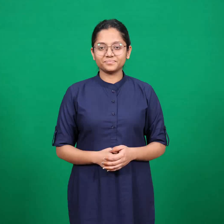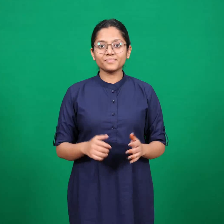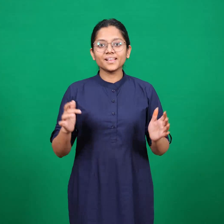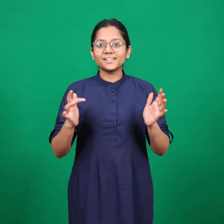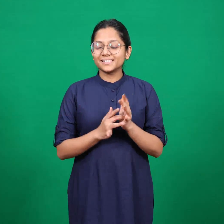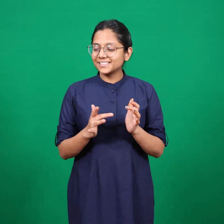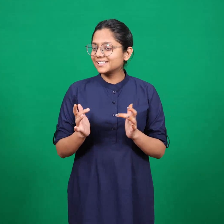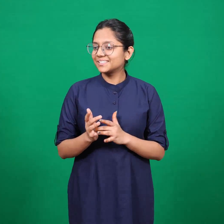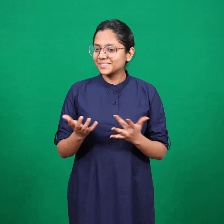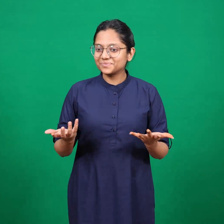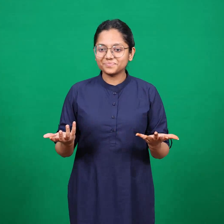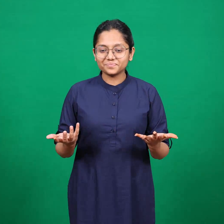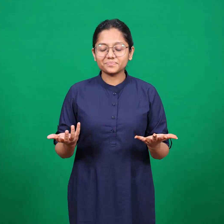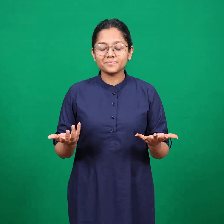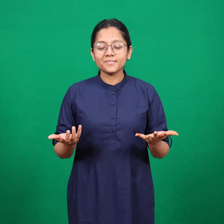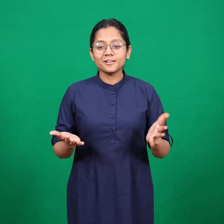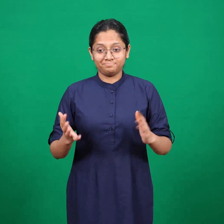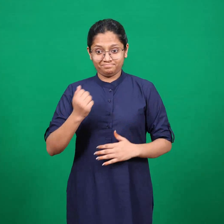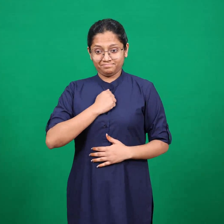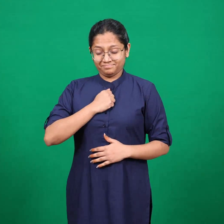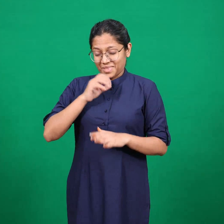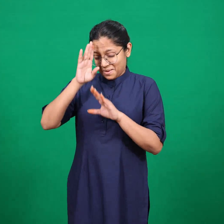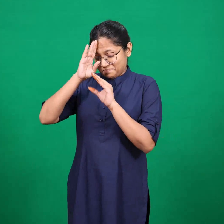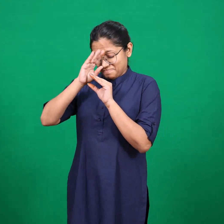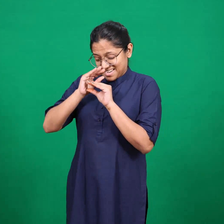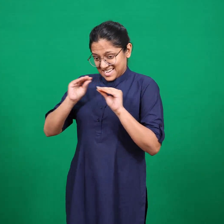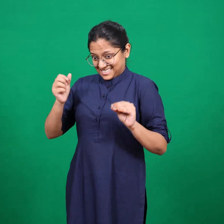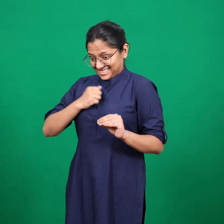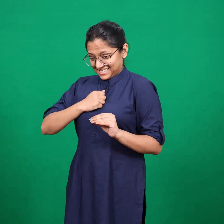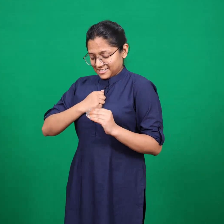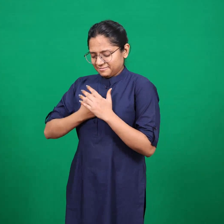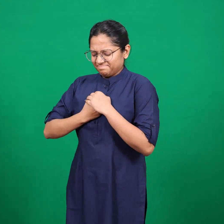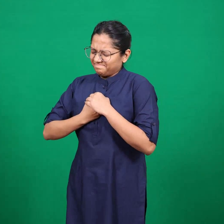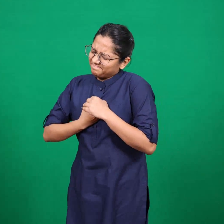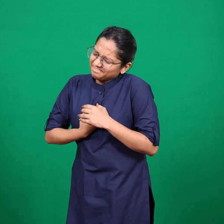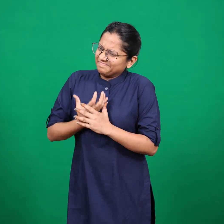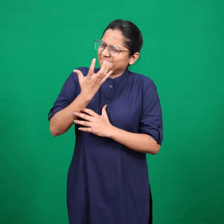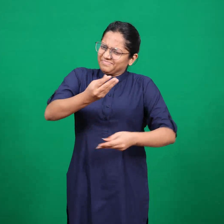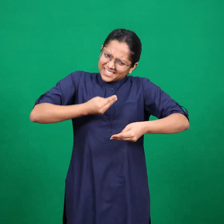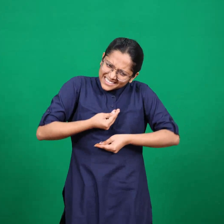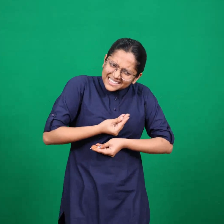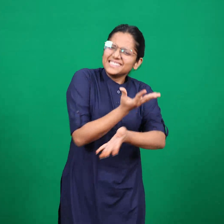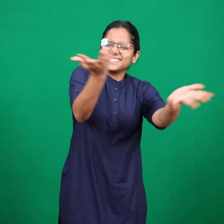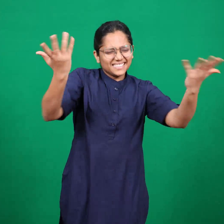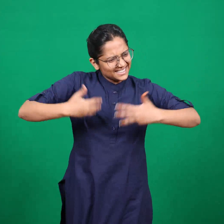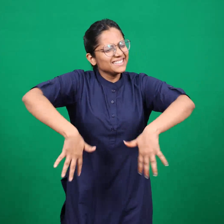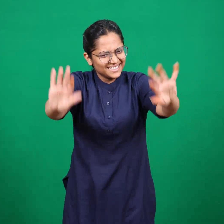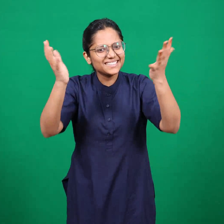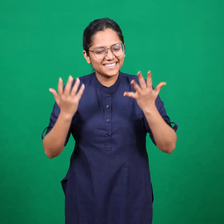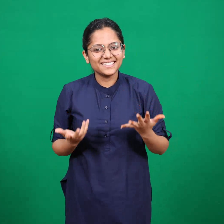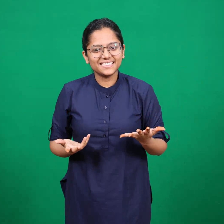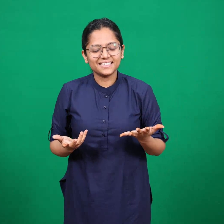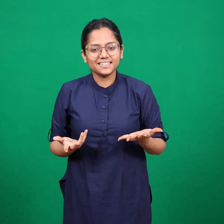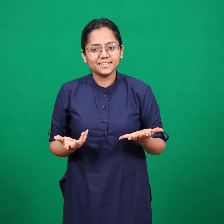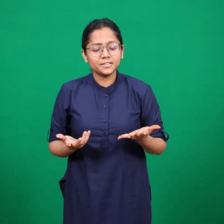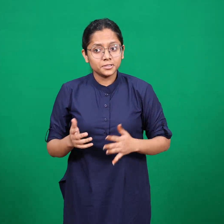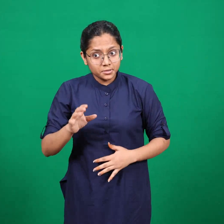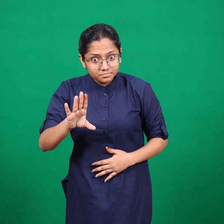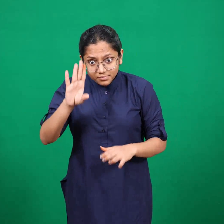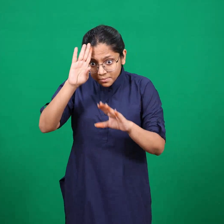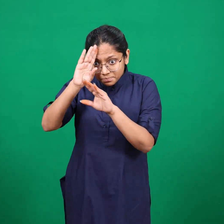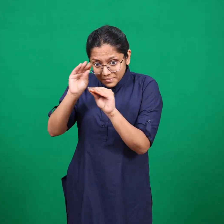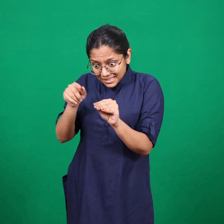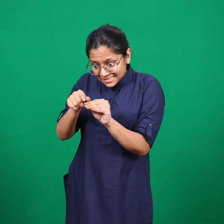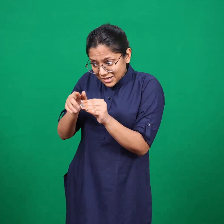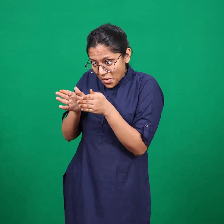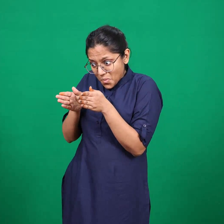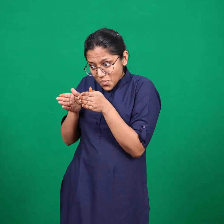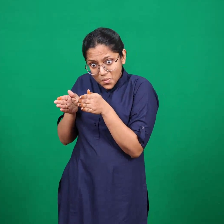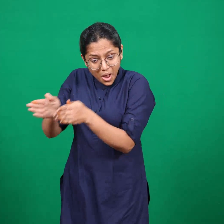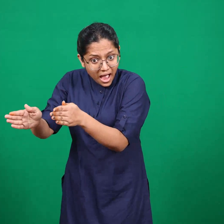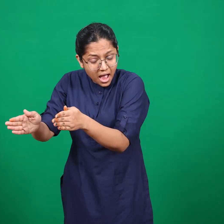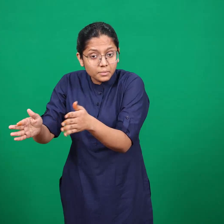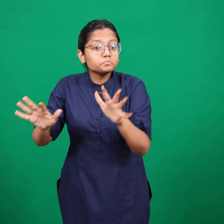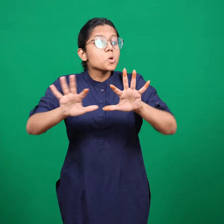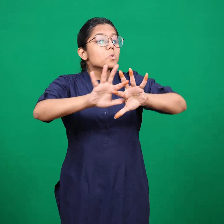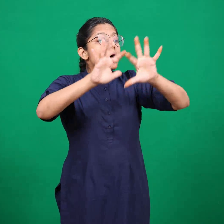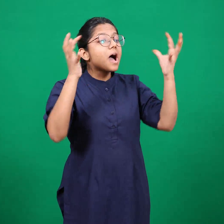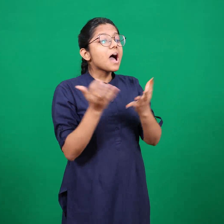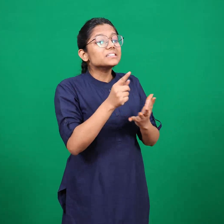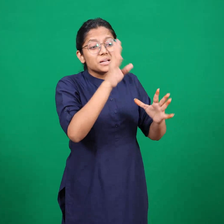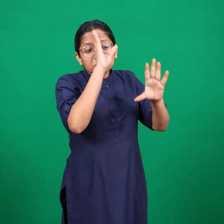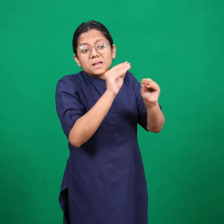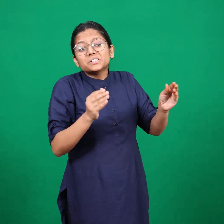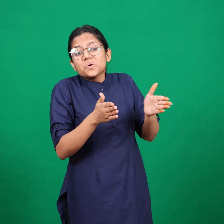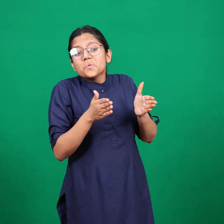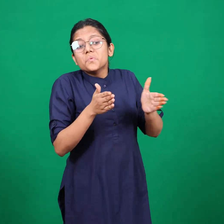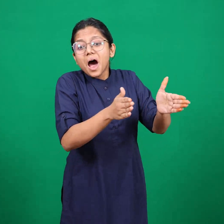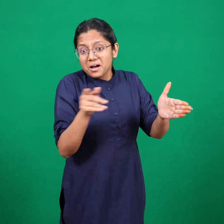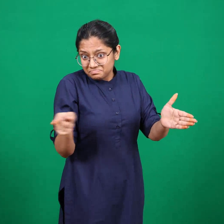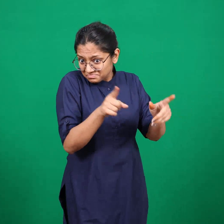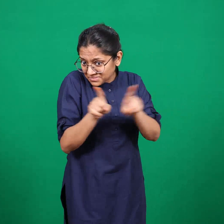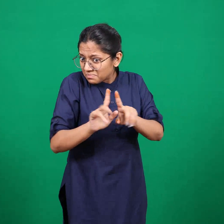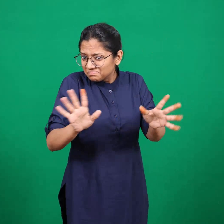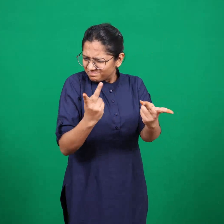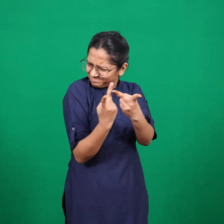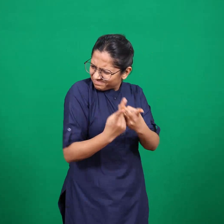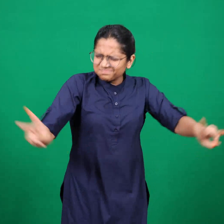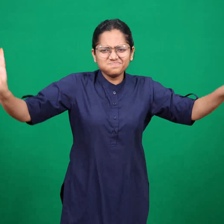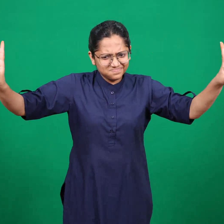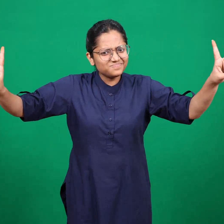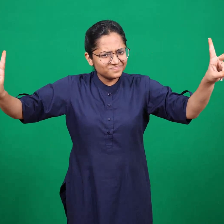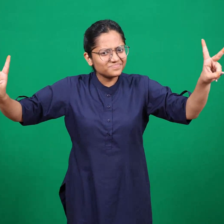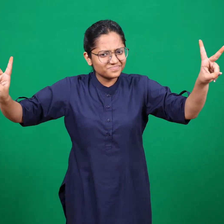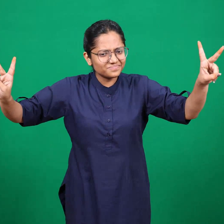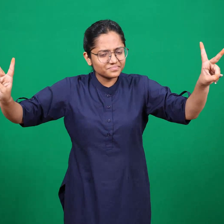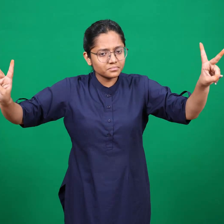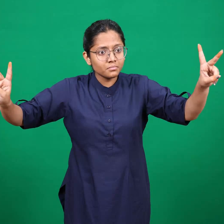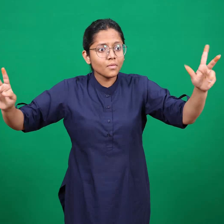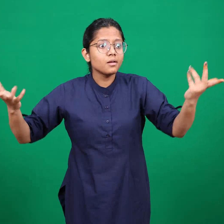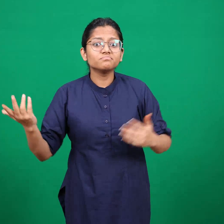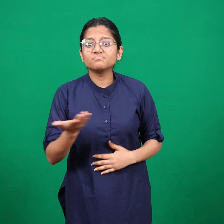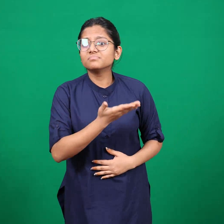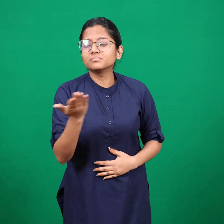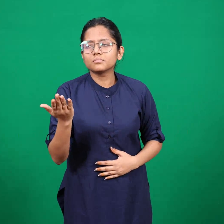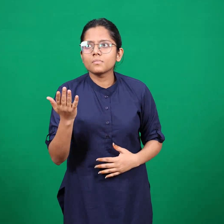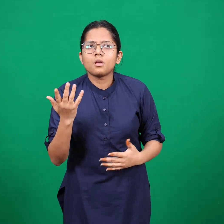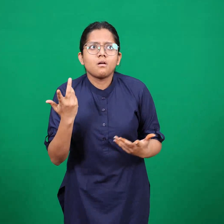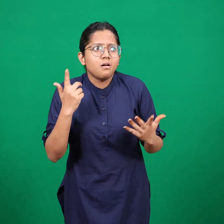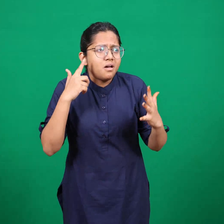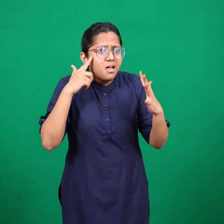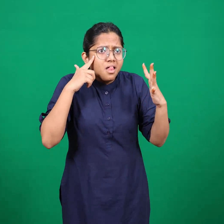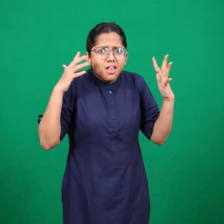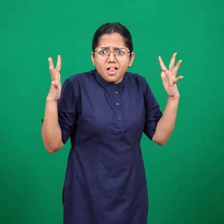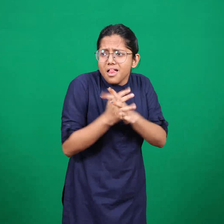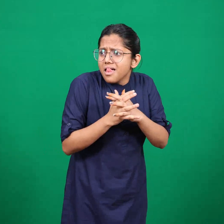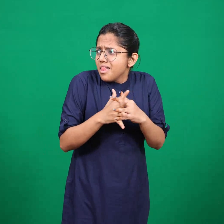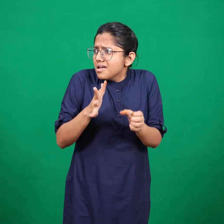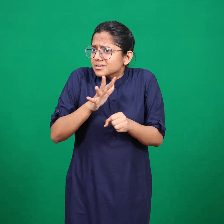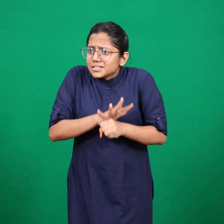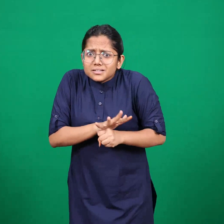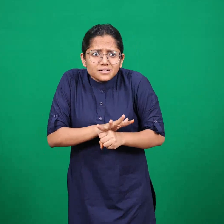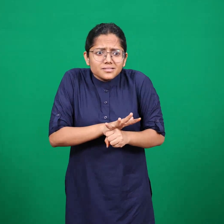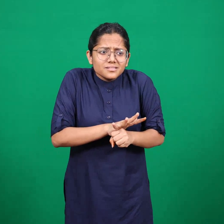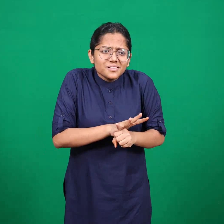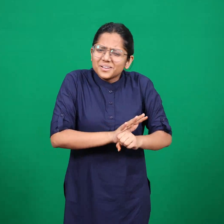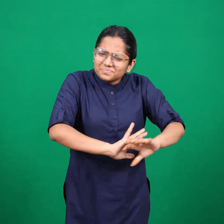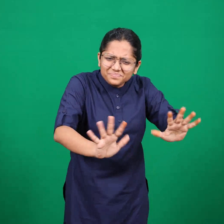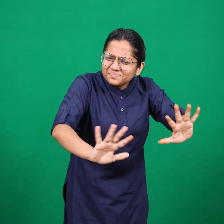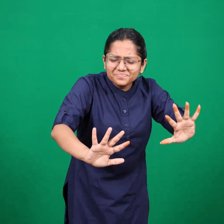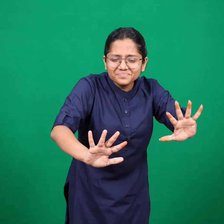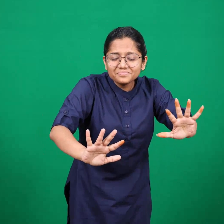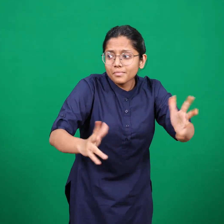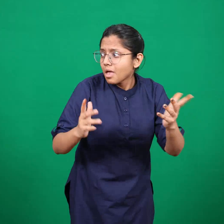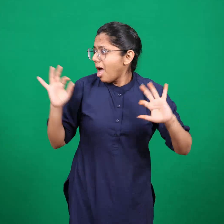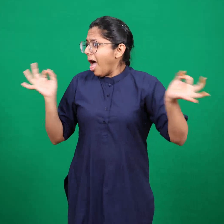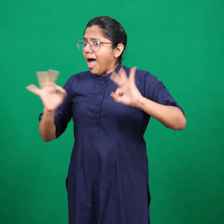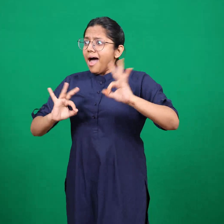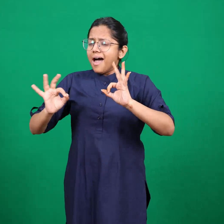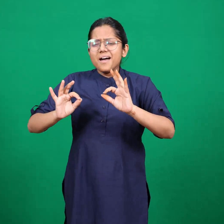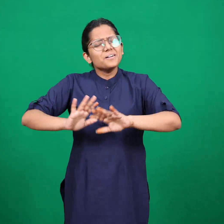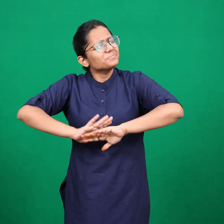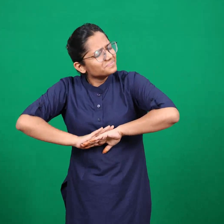Peace I leave with you; My peace I give to you. I do not give to you as the world gives. Do not let your hearts be troubled; do not be afraid.